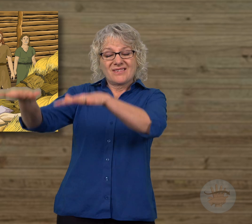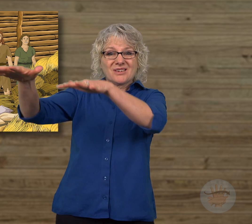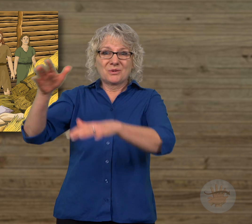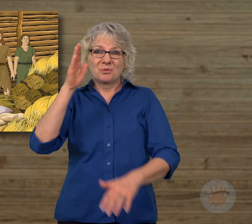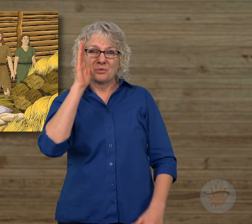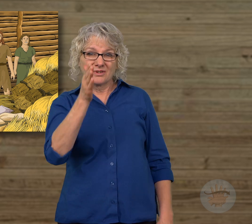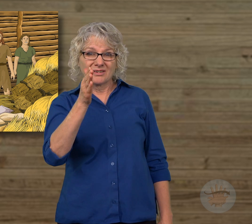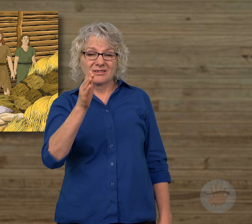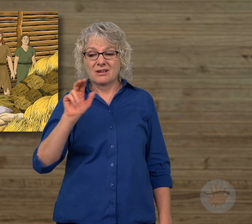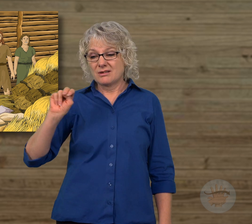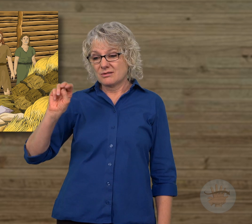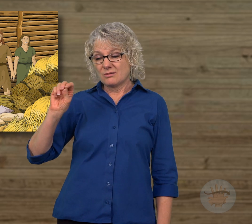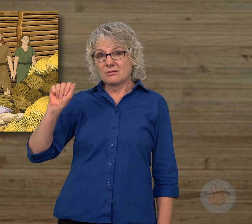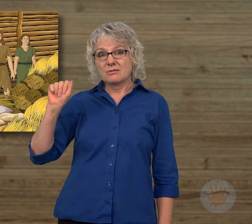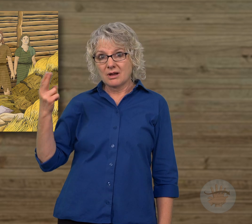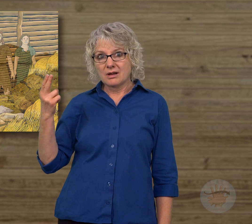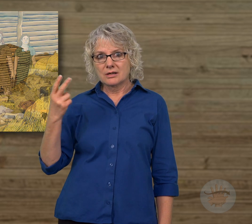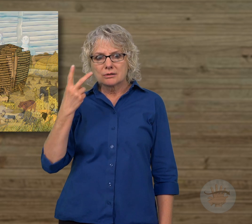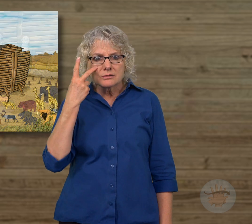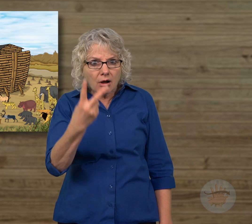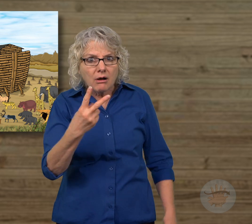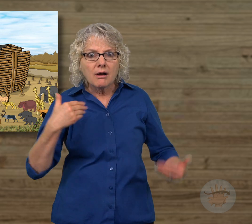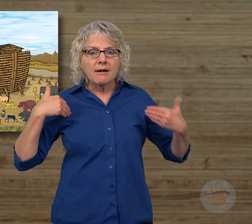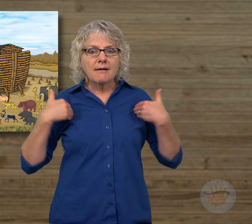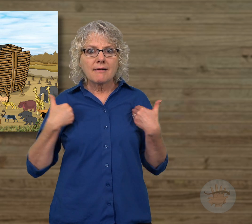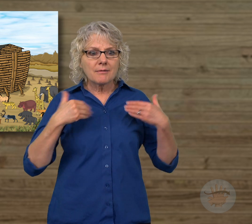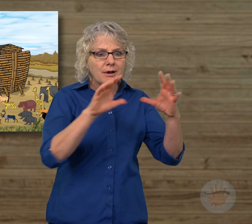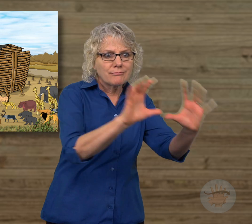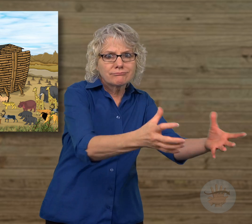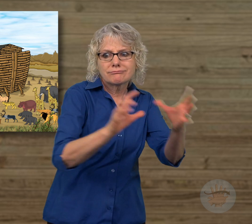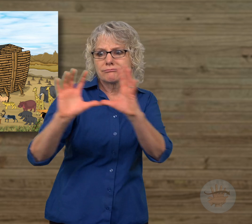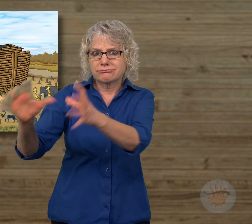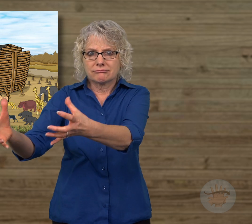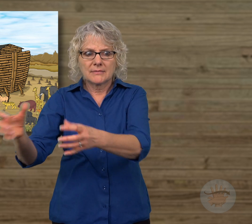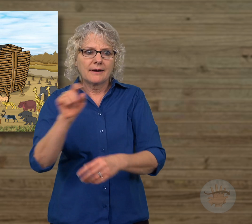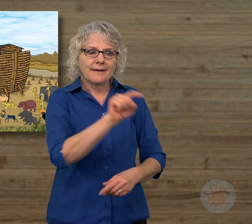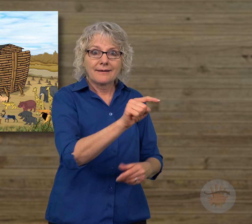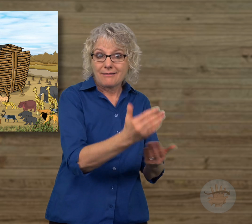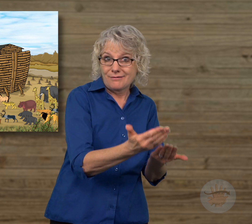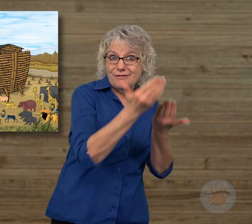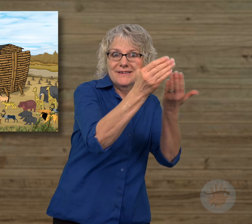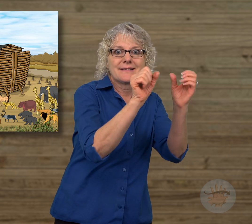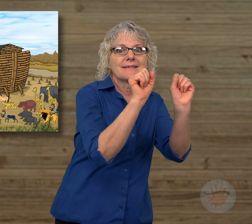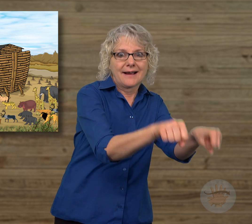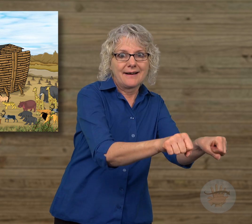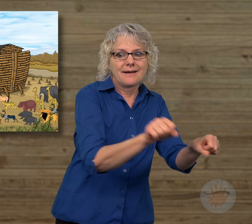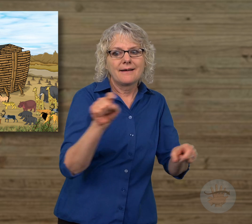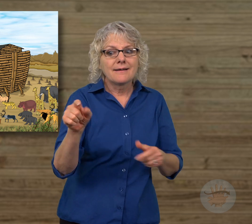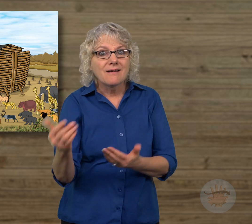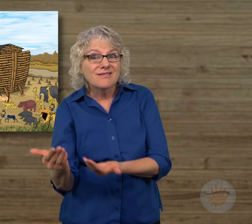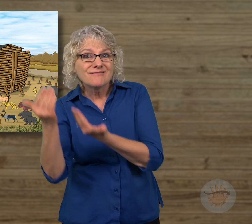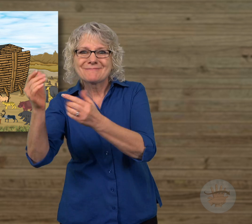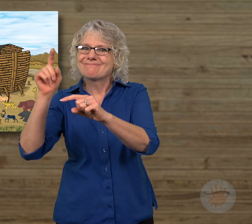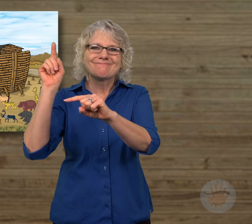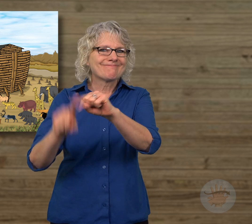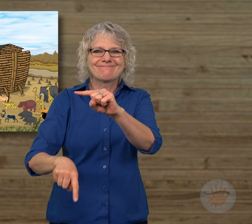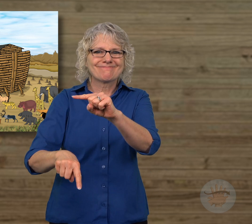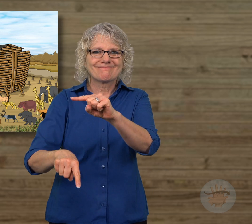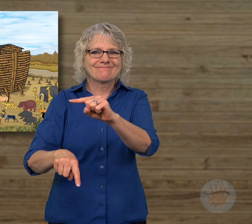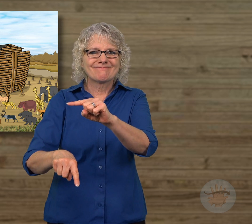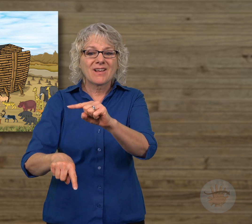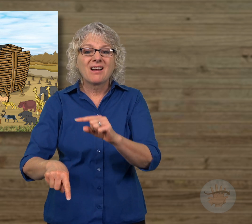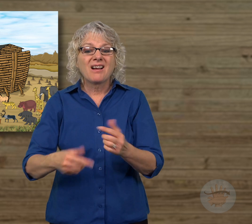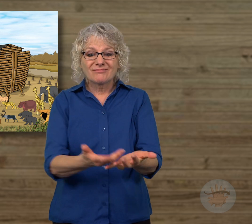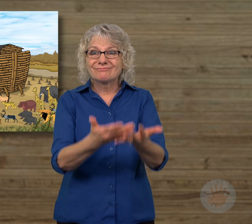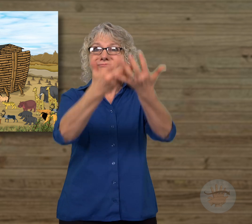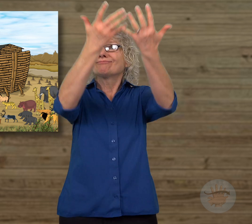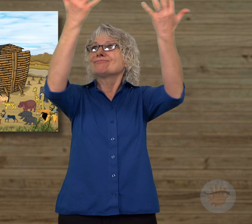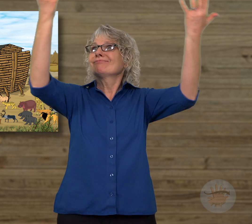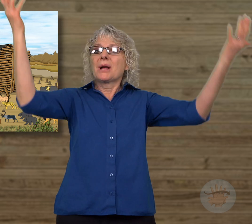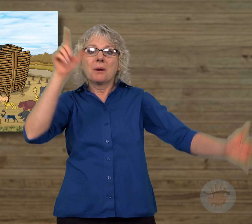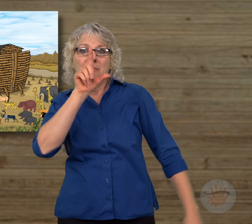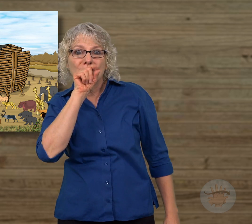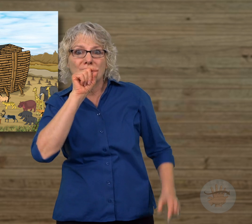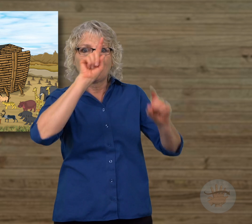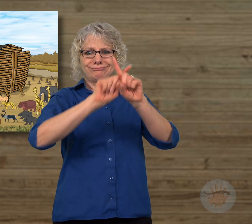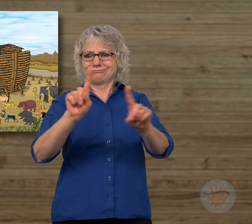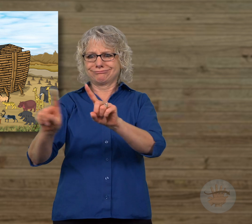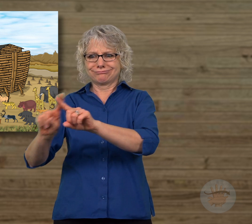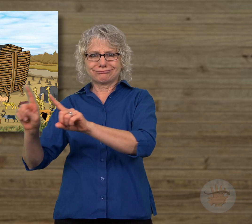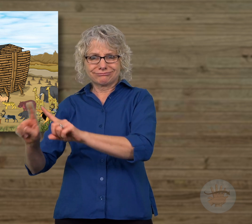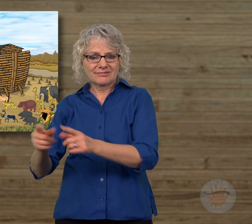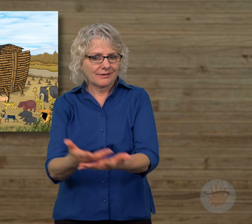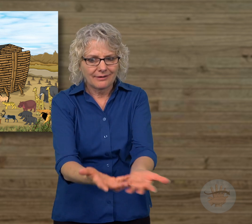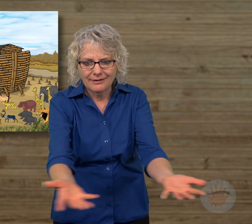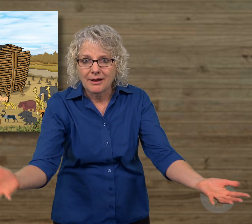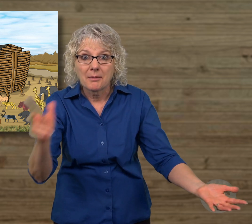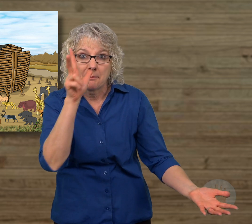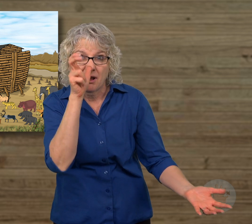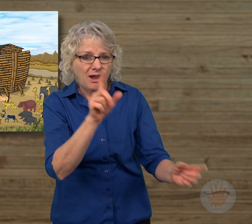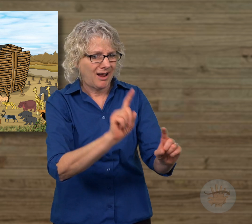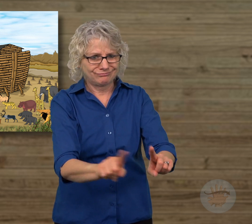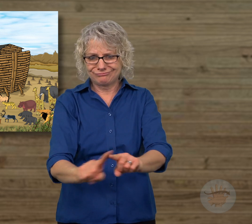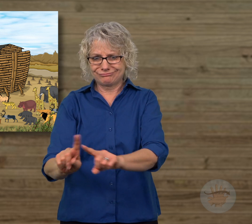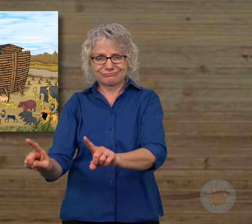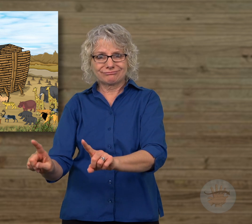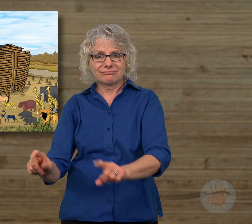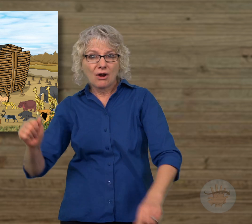The clean and unclean animals, the birds, and everything that crawls along the ground came to Noah to enter the ark, two by two, male and female, as God had commanded Noah. And after seven days the floodwaters came upon the earth.